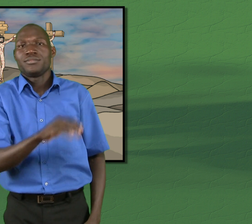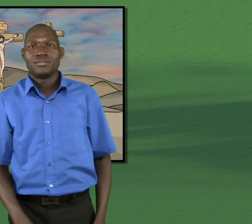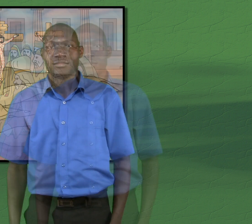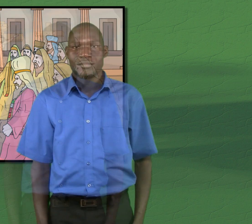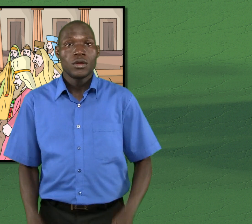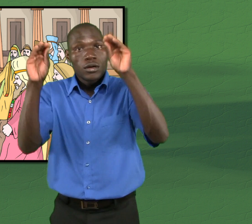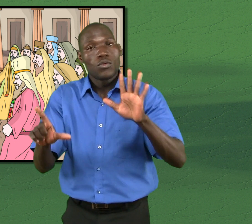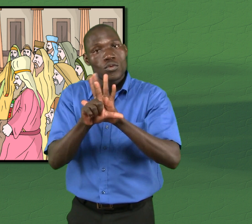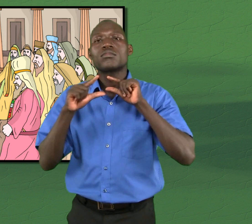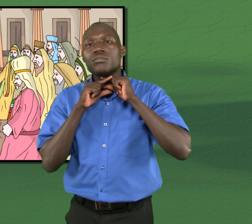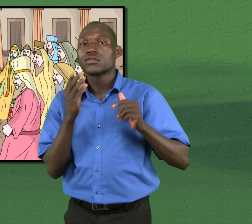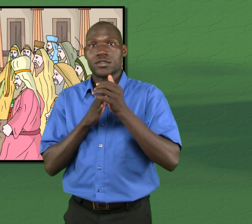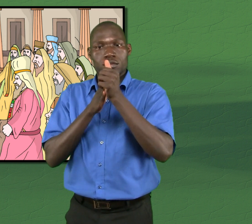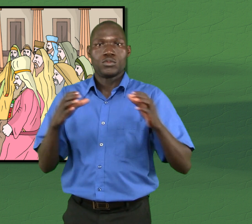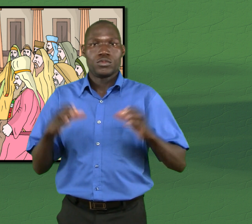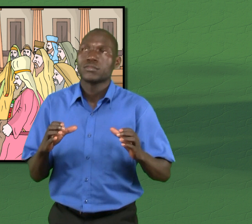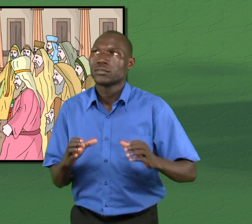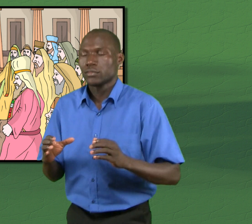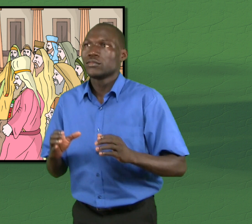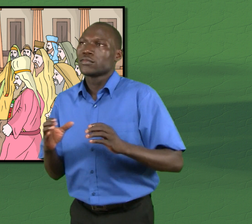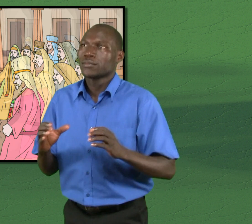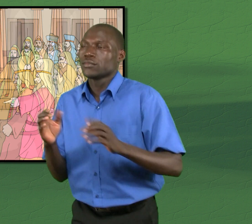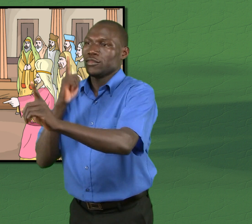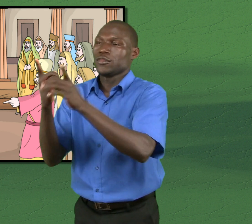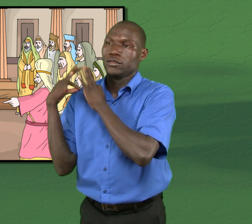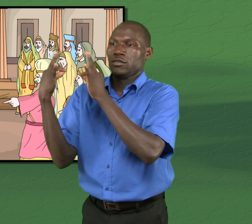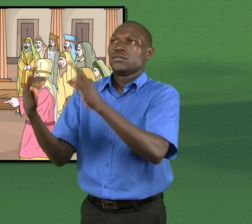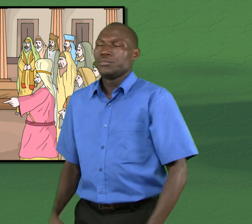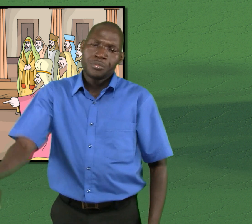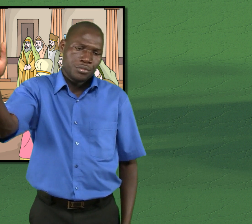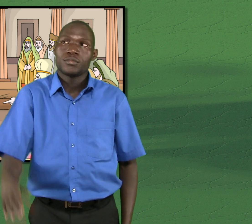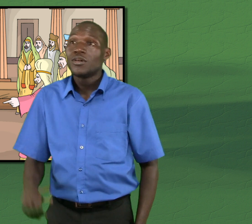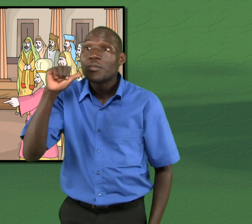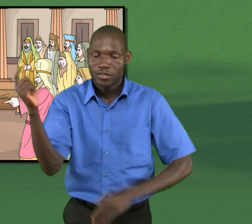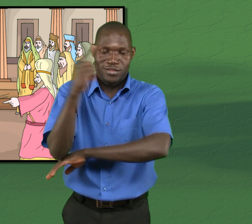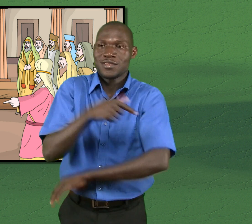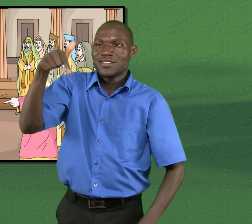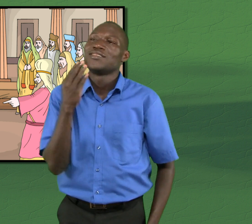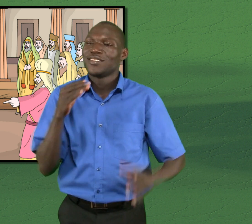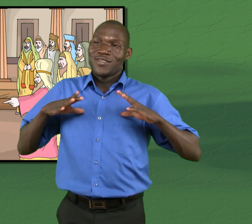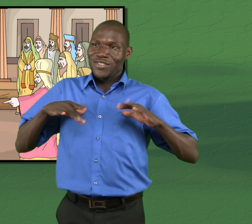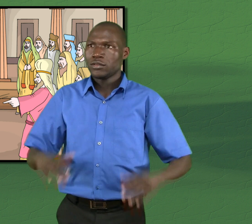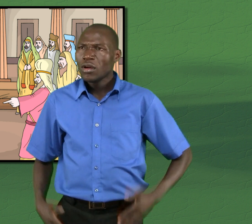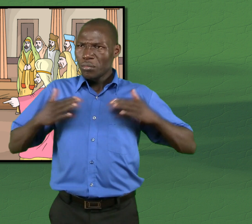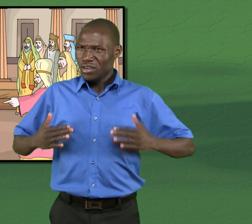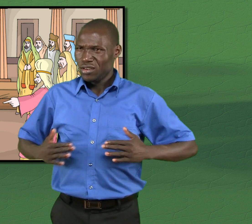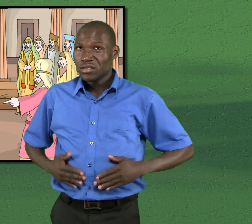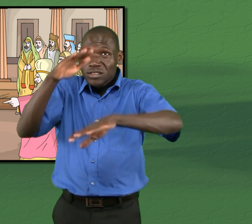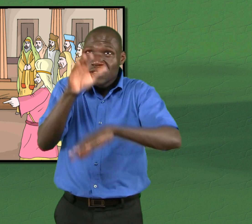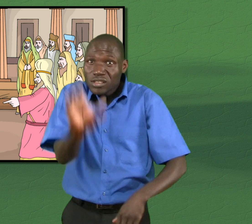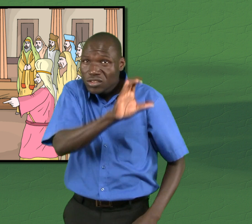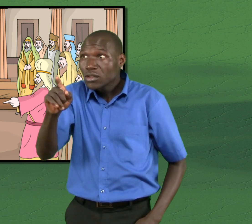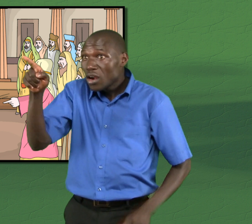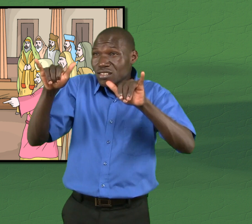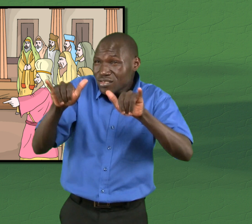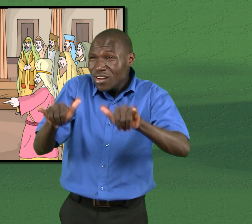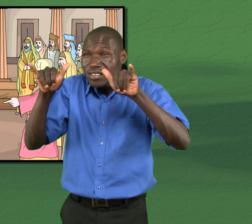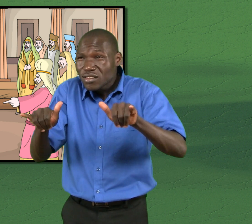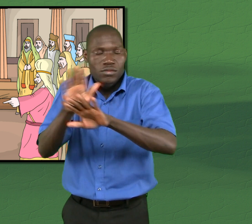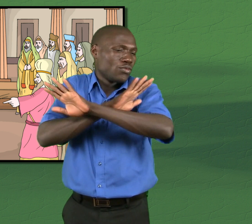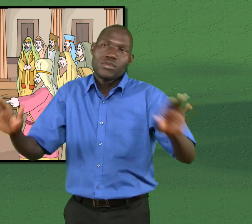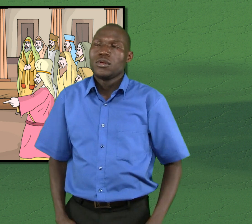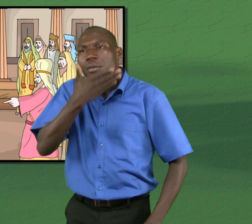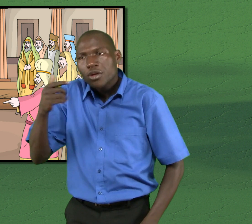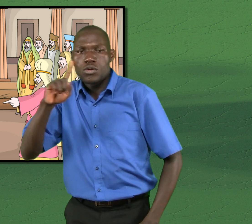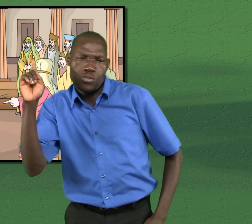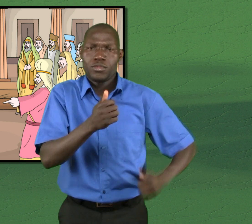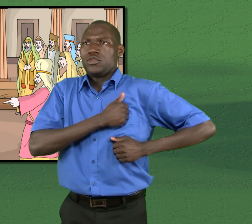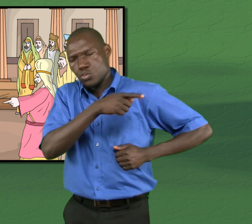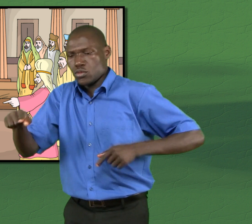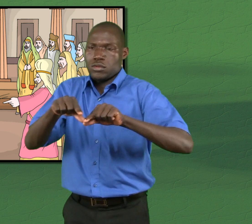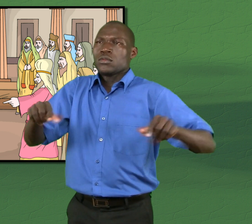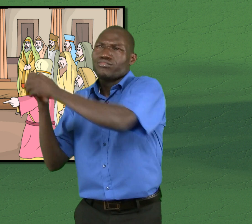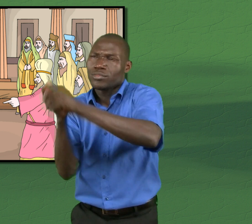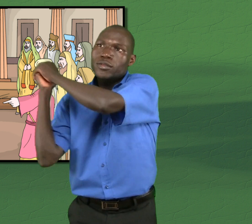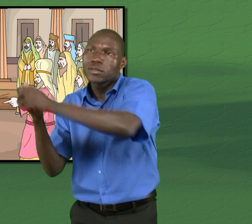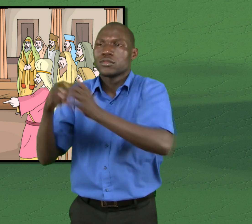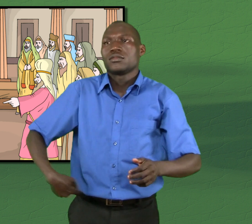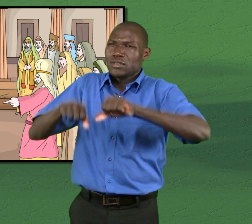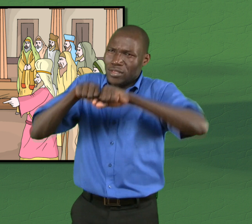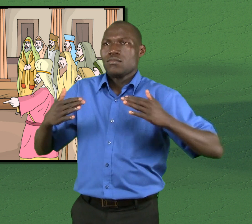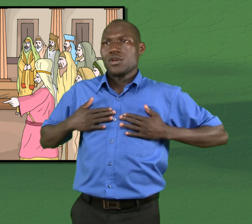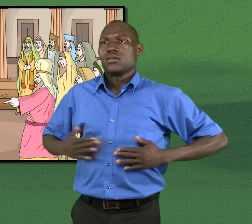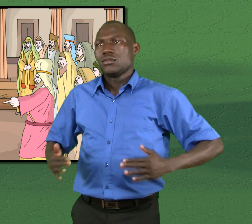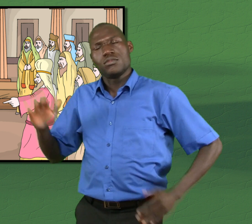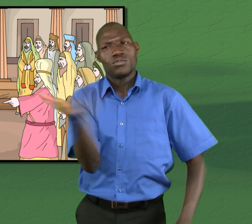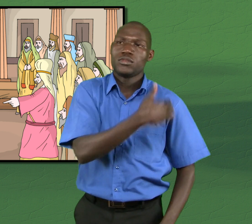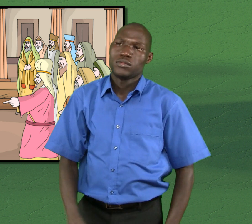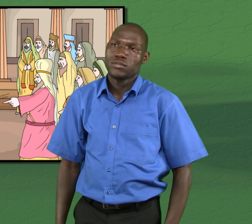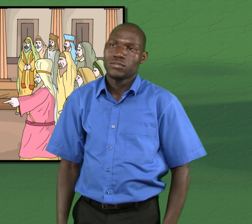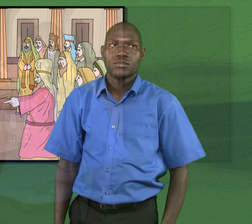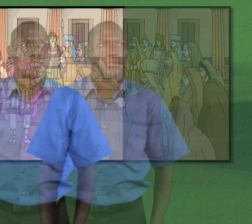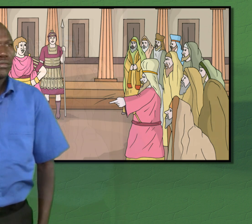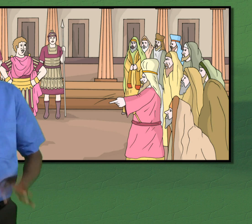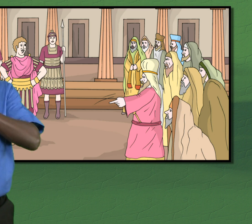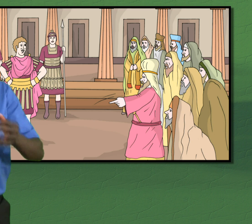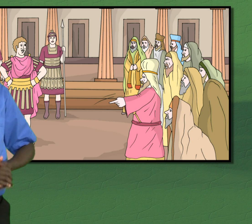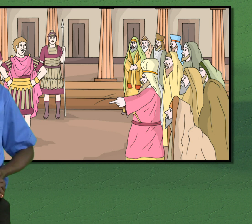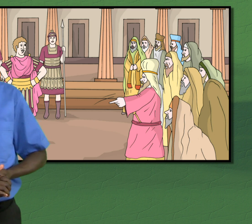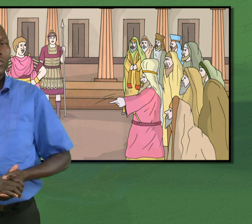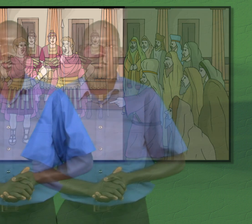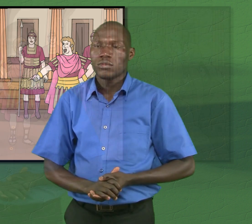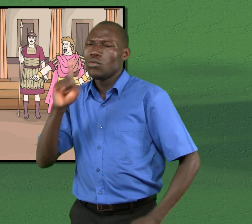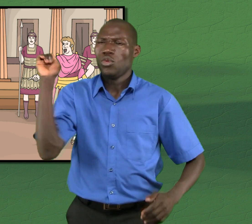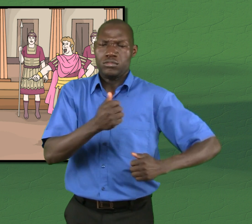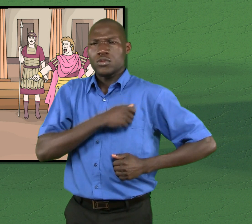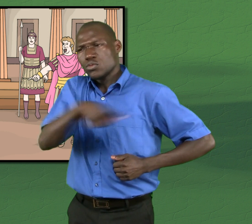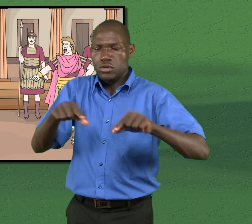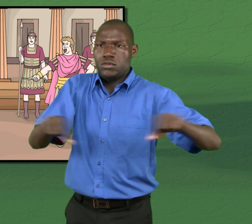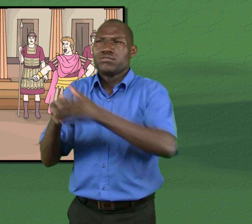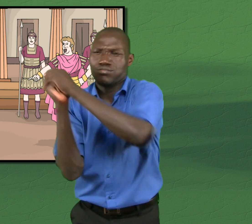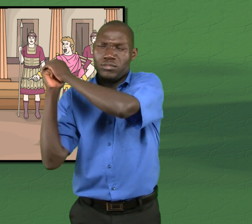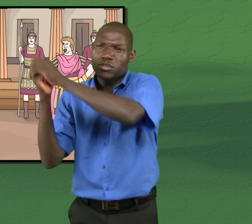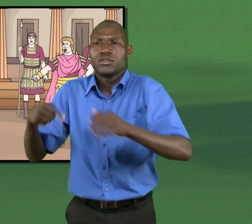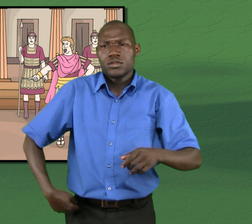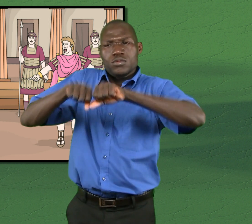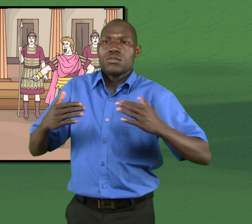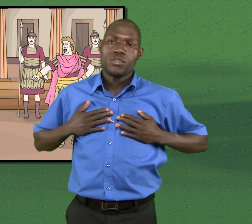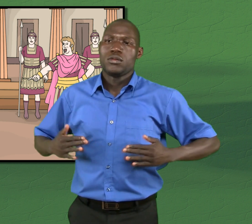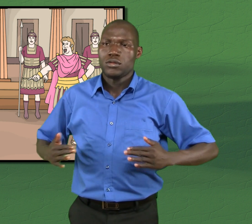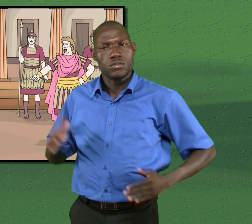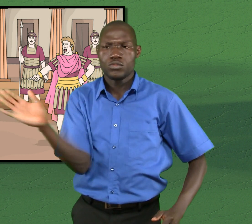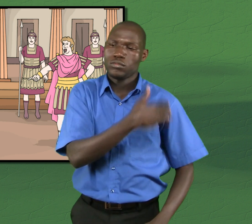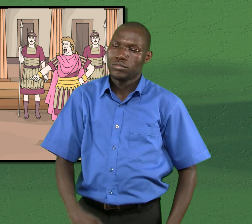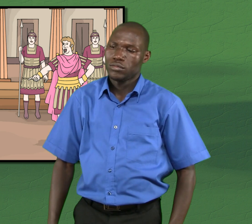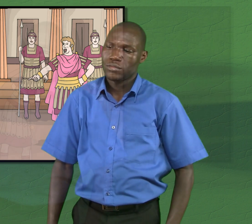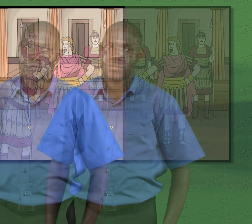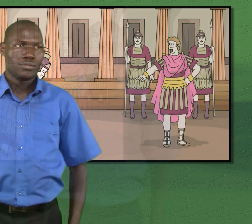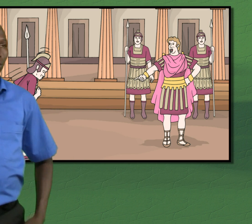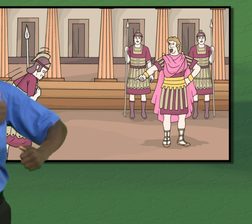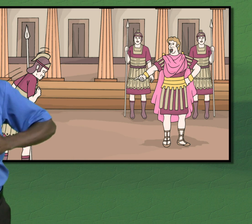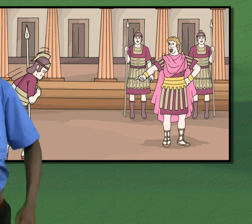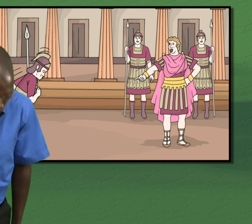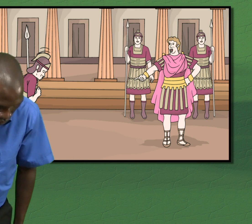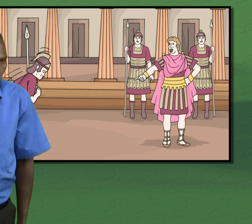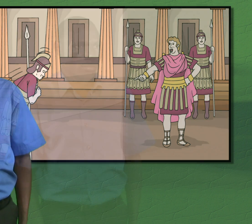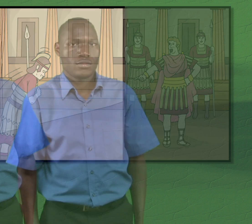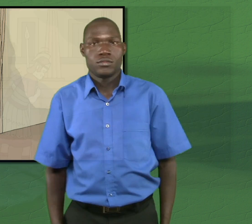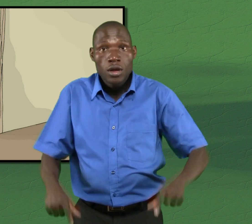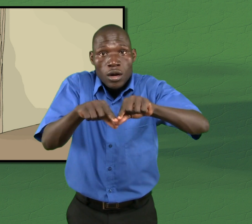In order that the bodies would not remain on the cross during the Sabbath, the Jews asked Pilate to have the legs broken and the bodies removed.